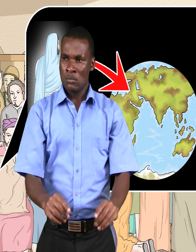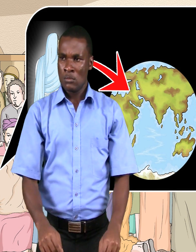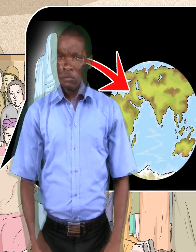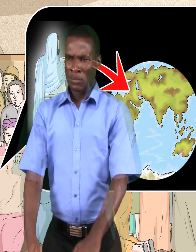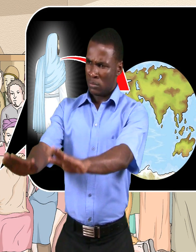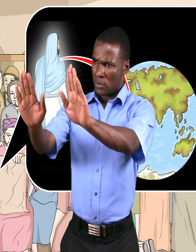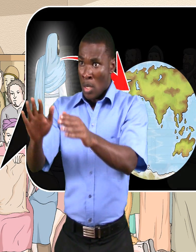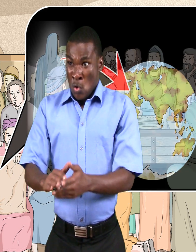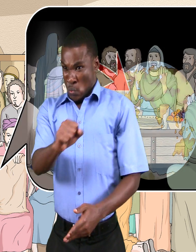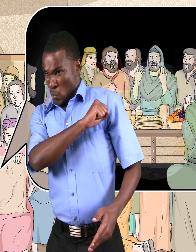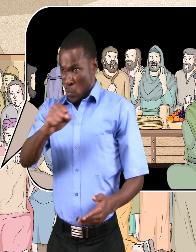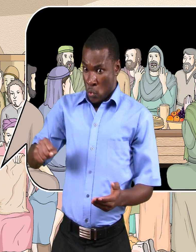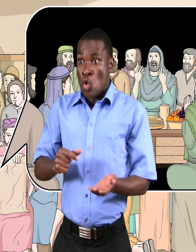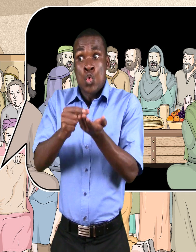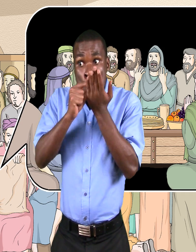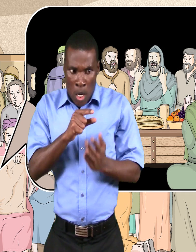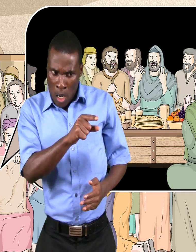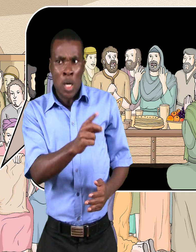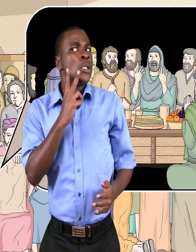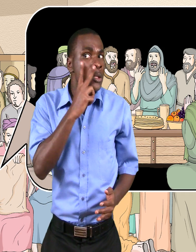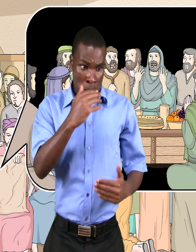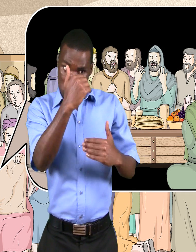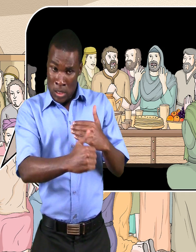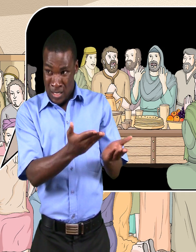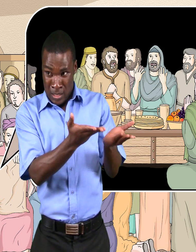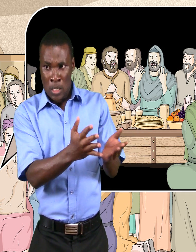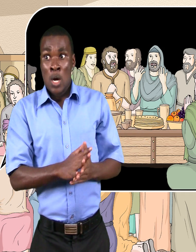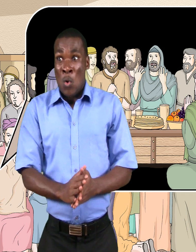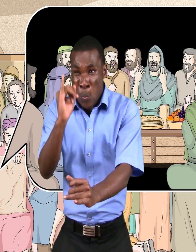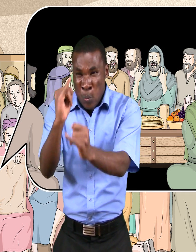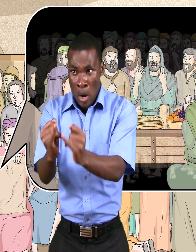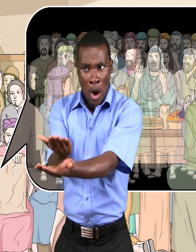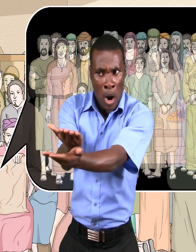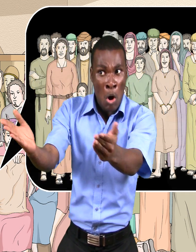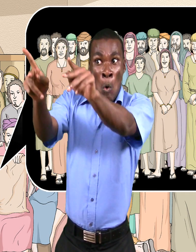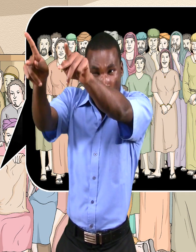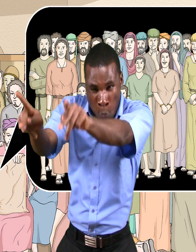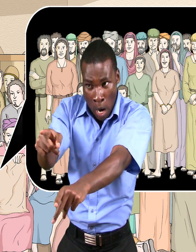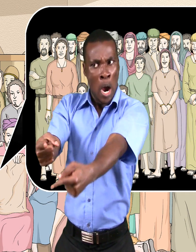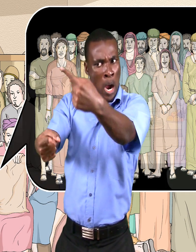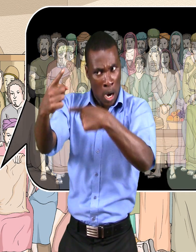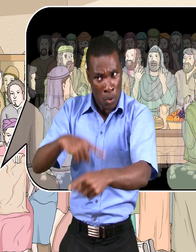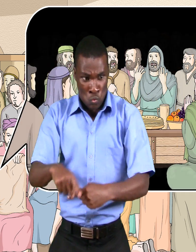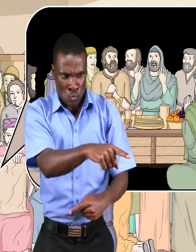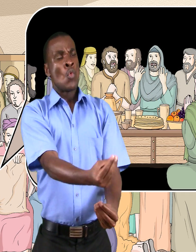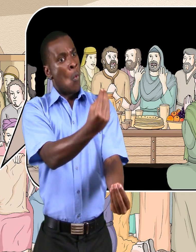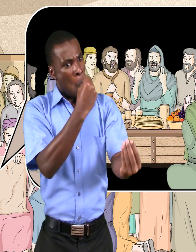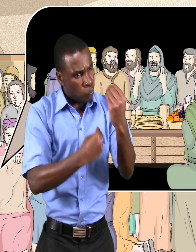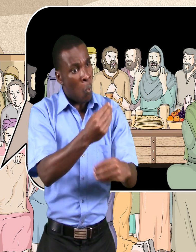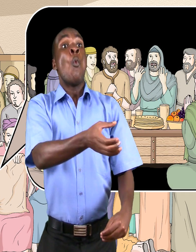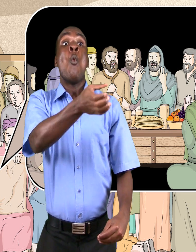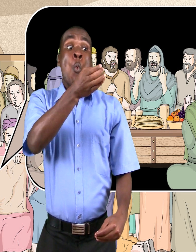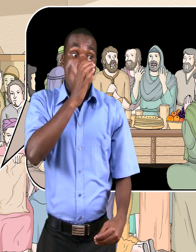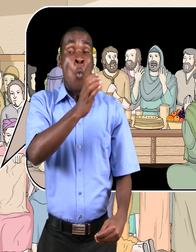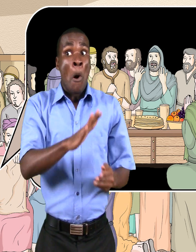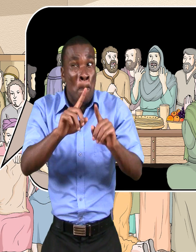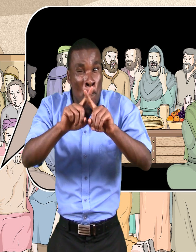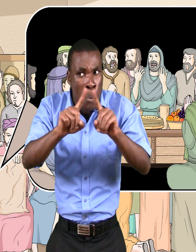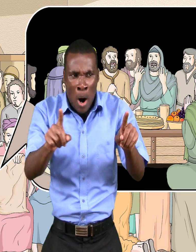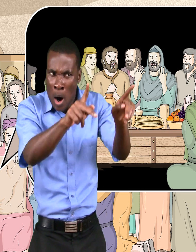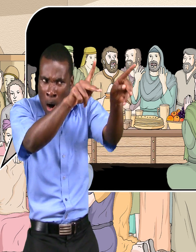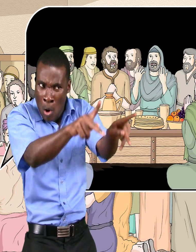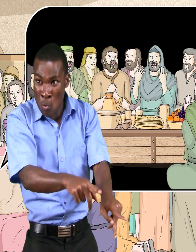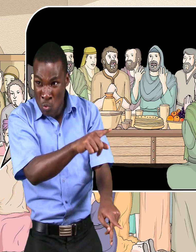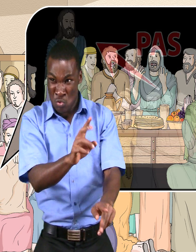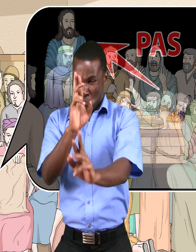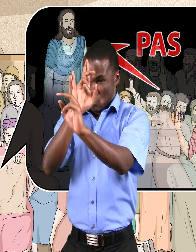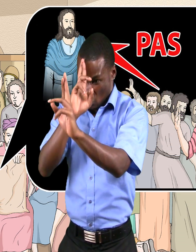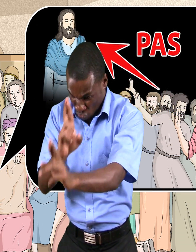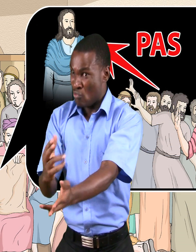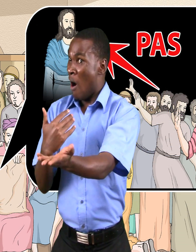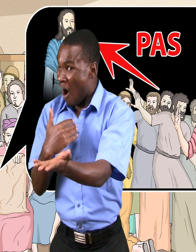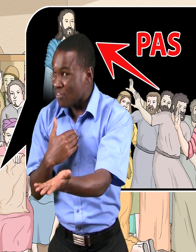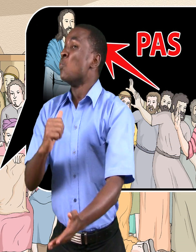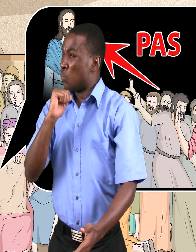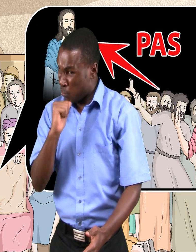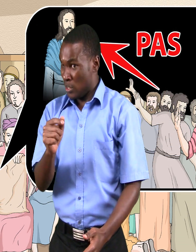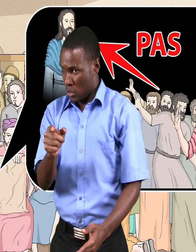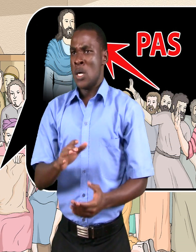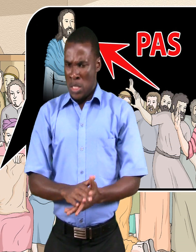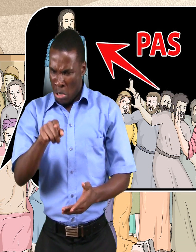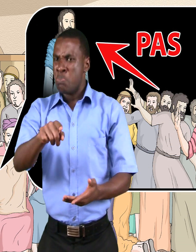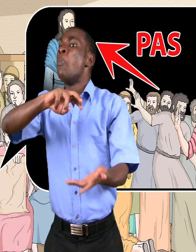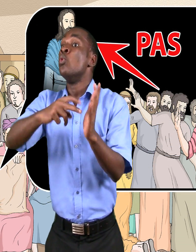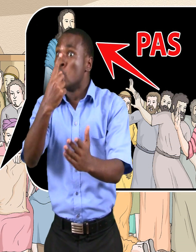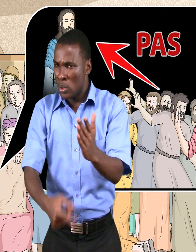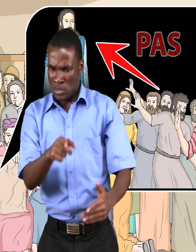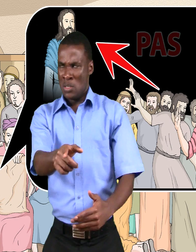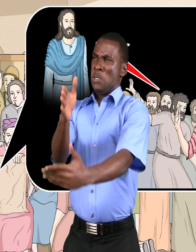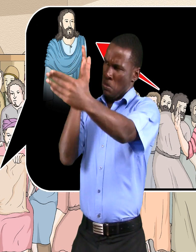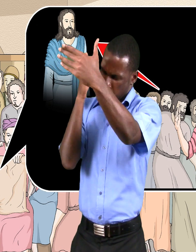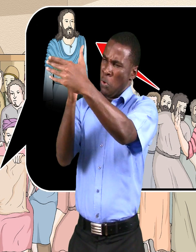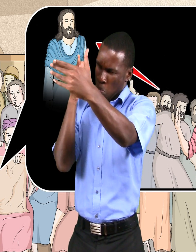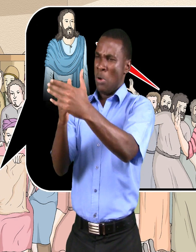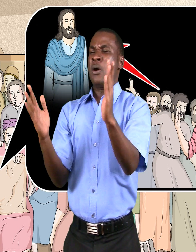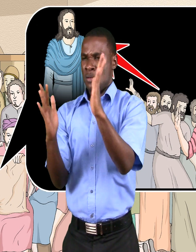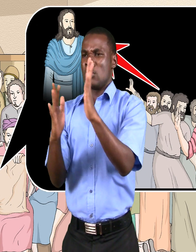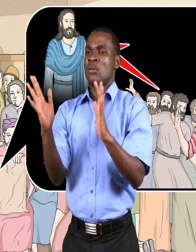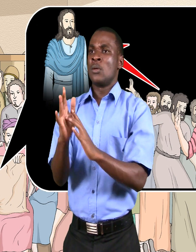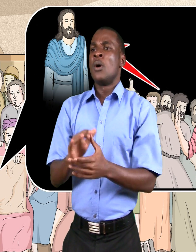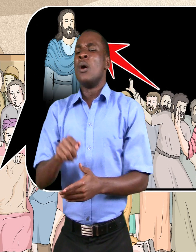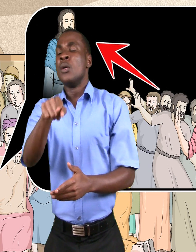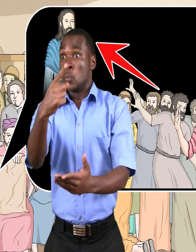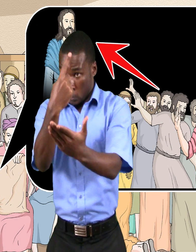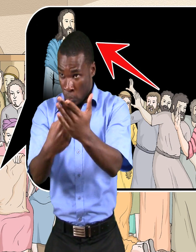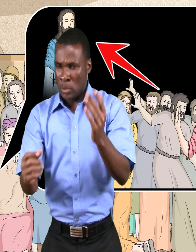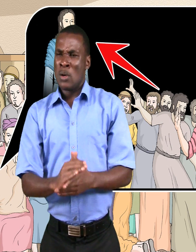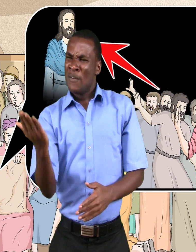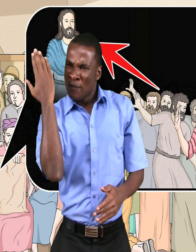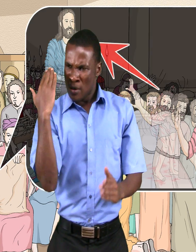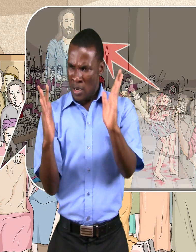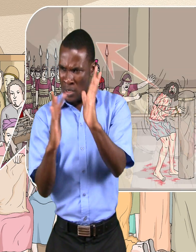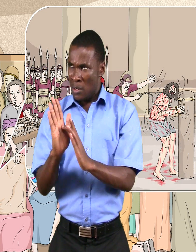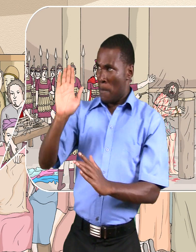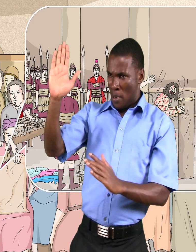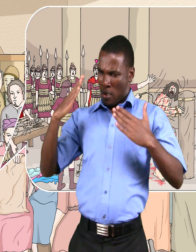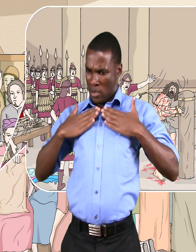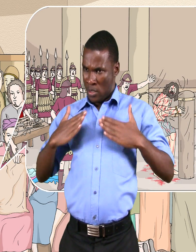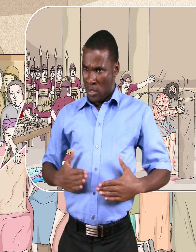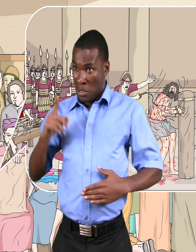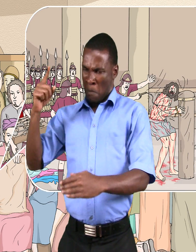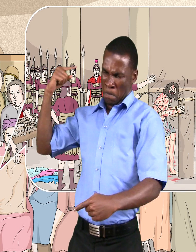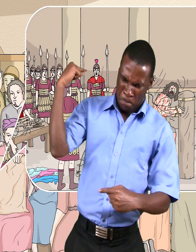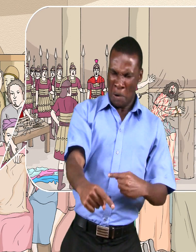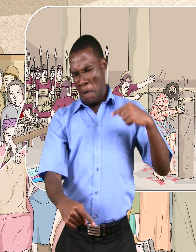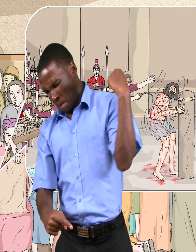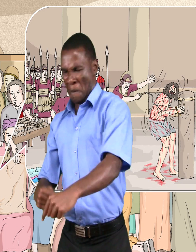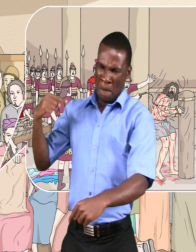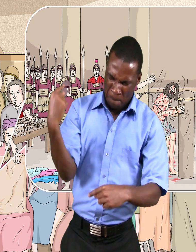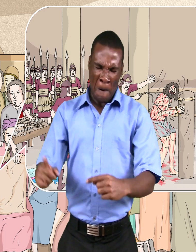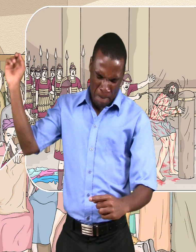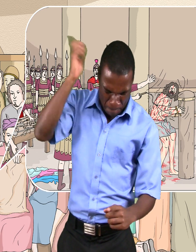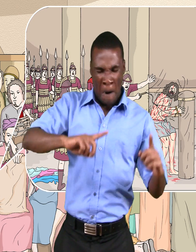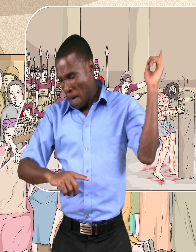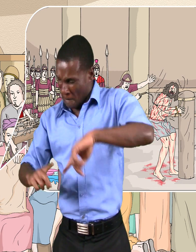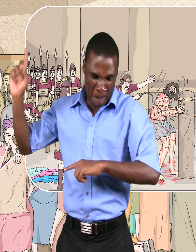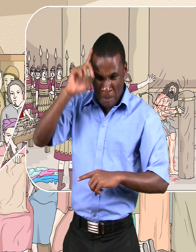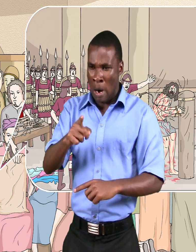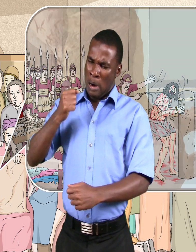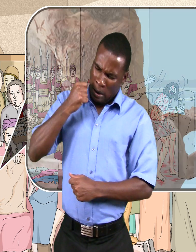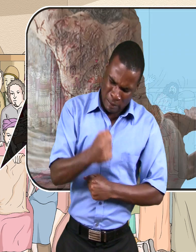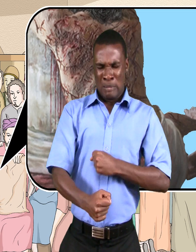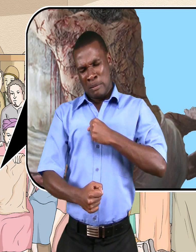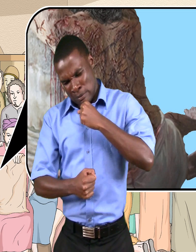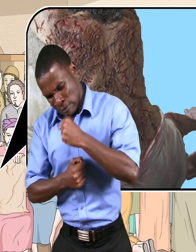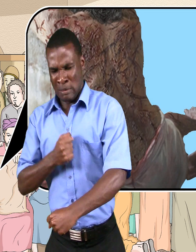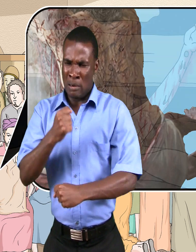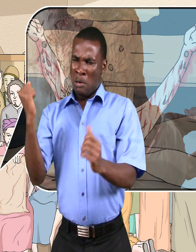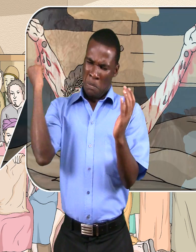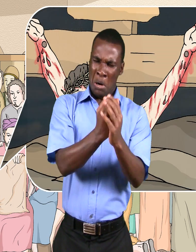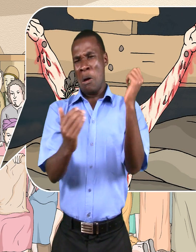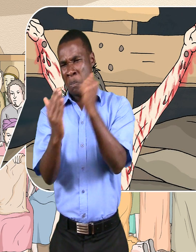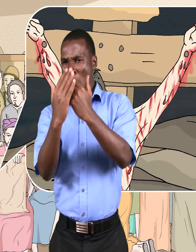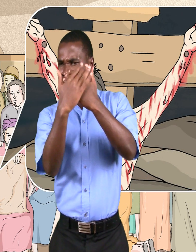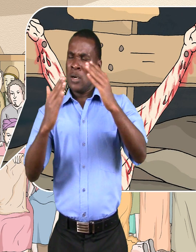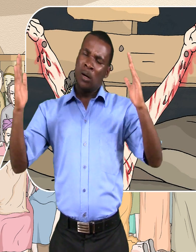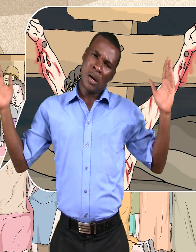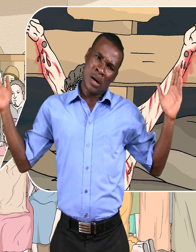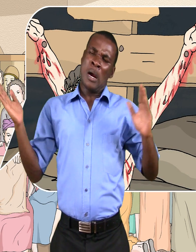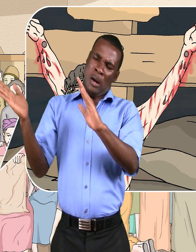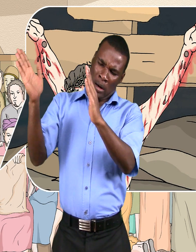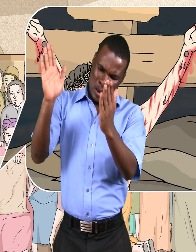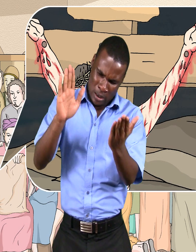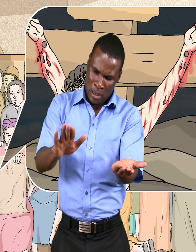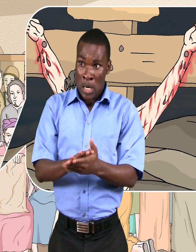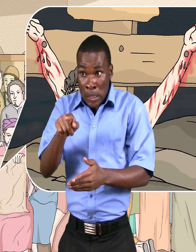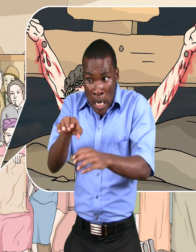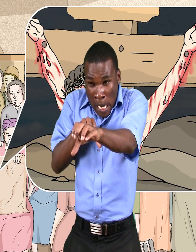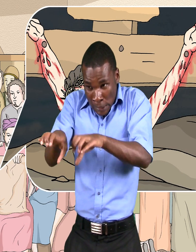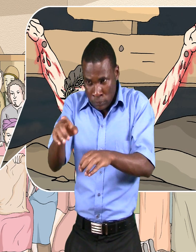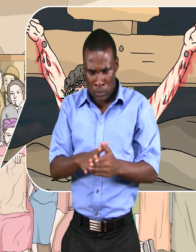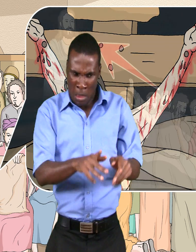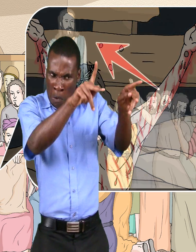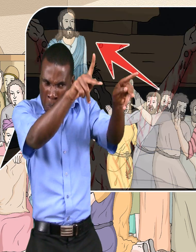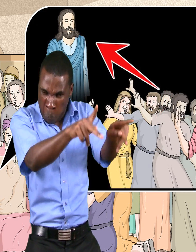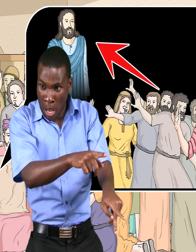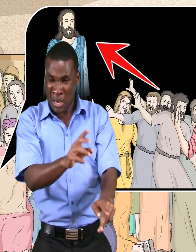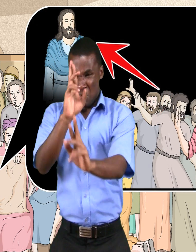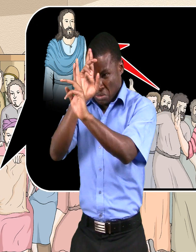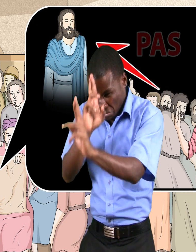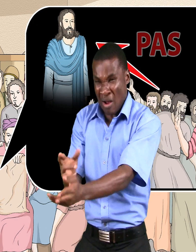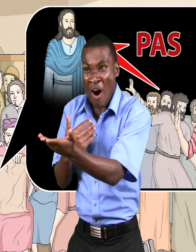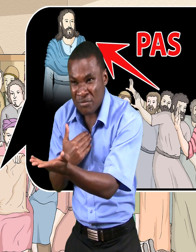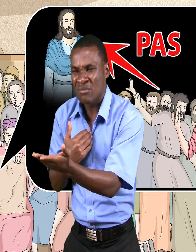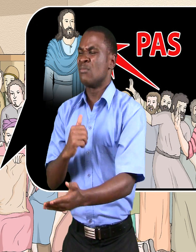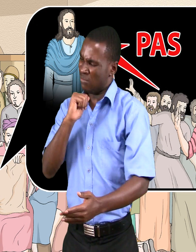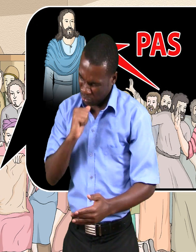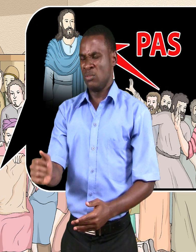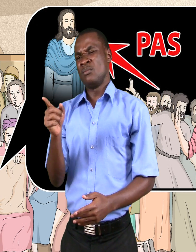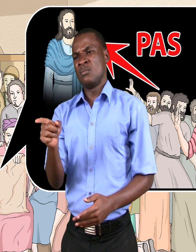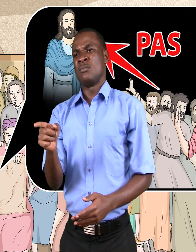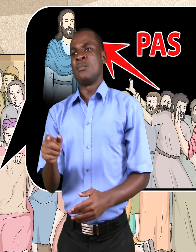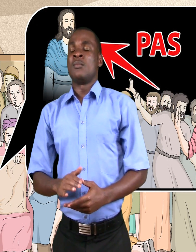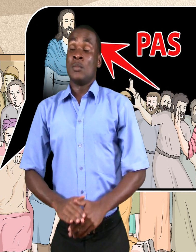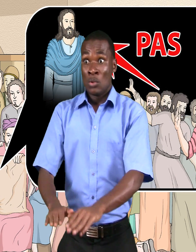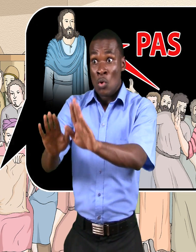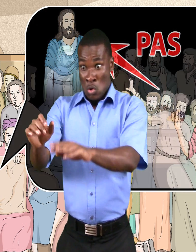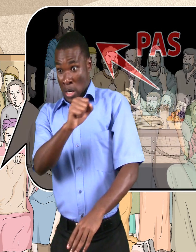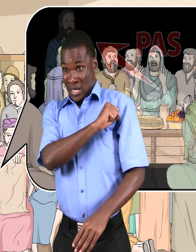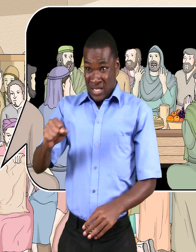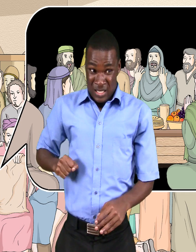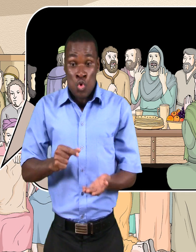Therefore, whoever eats the bread or drinks the cup of the Lord in an unworthy manner will be guilty of sinning against the body and blood of the Lord.